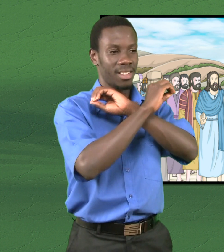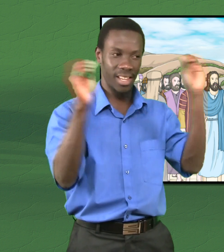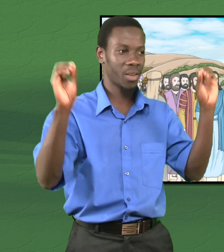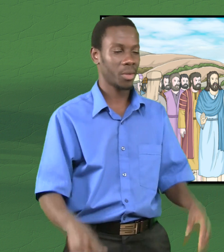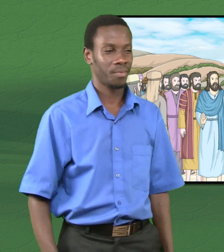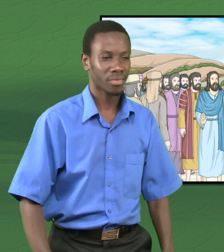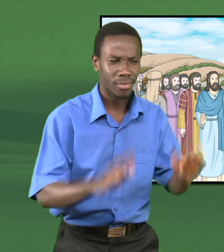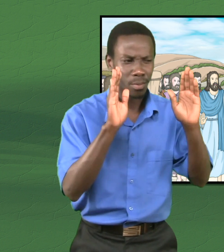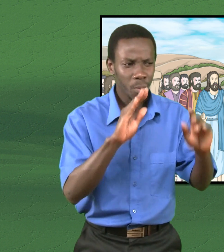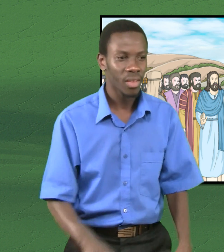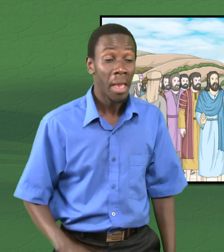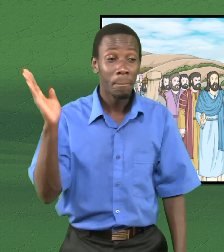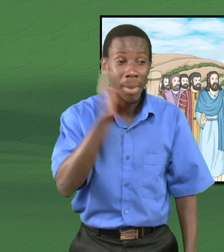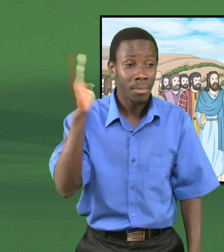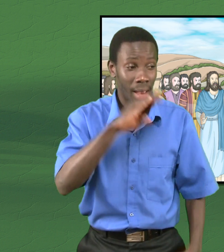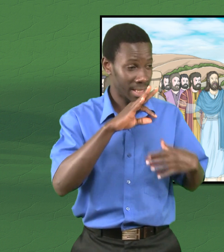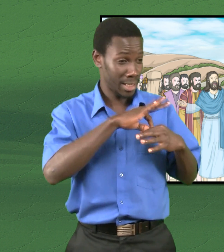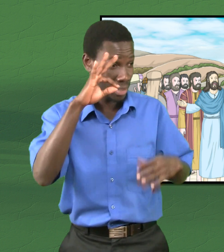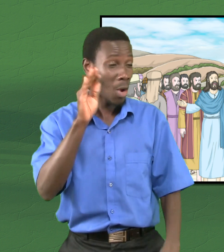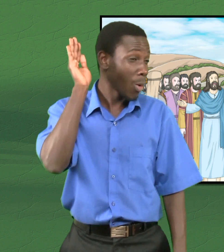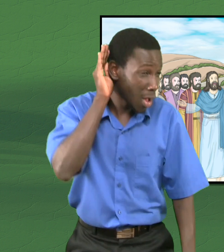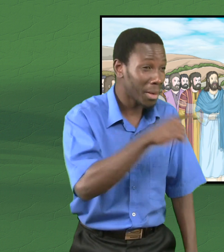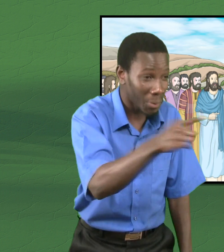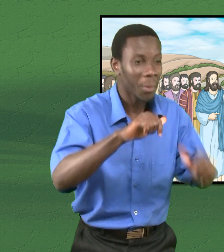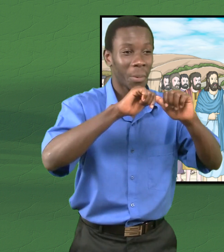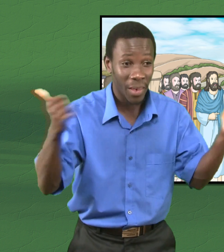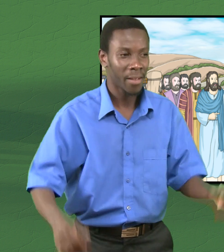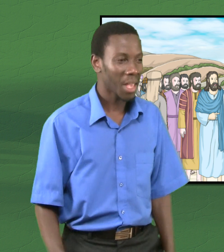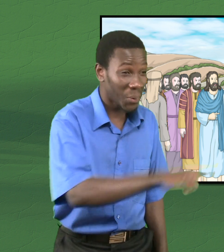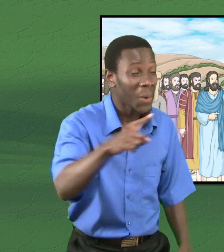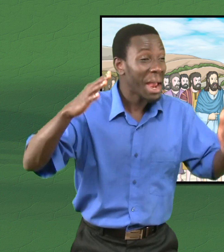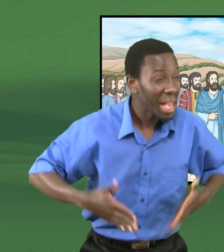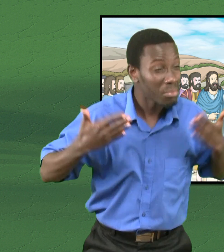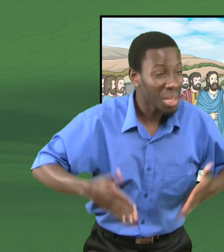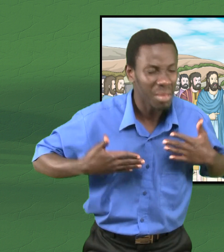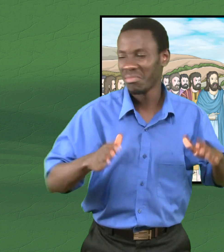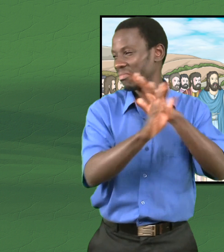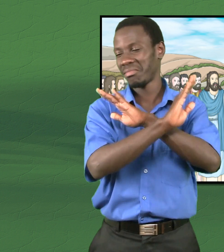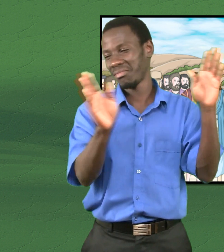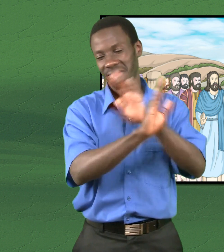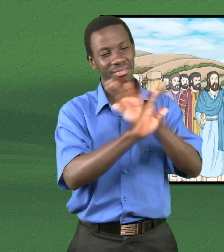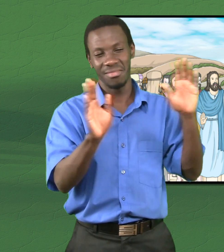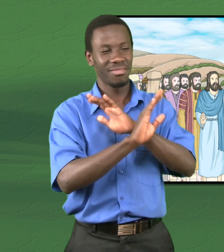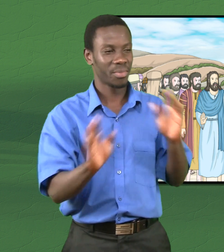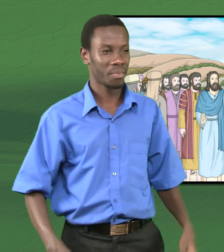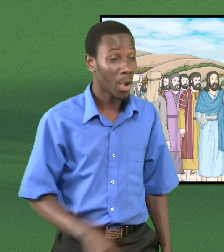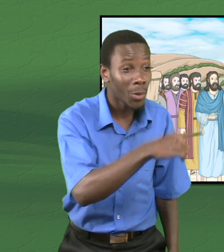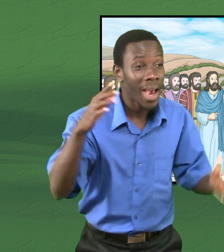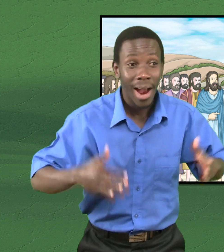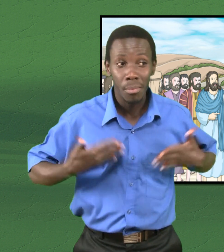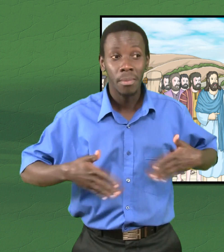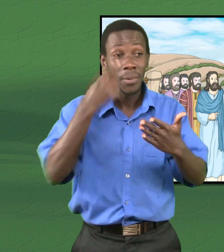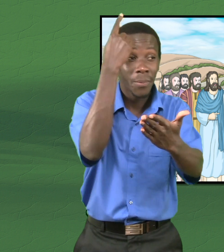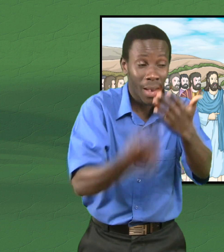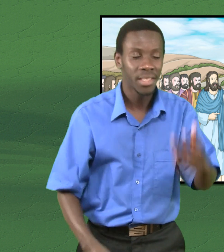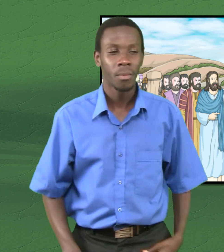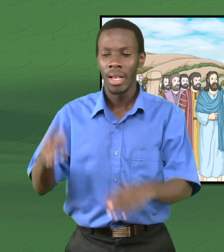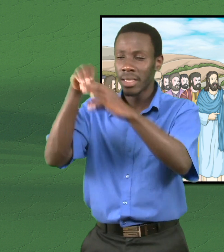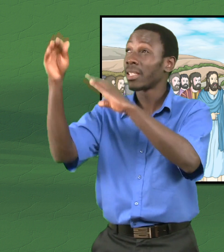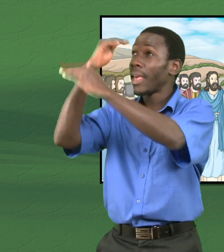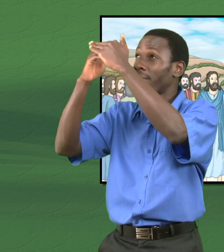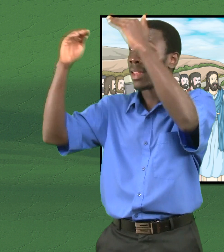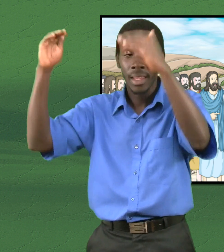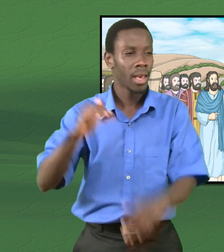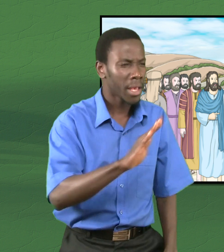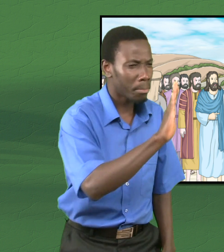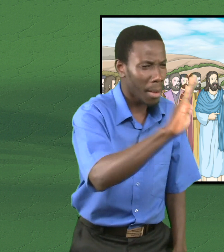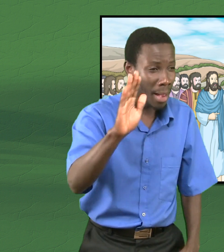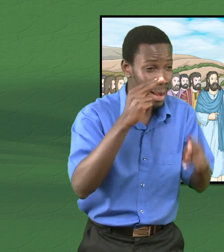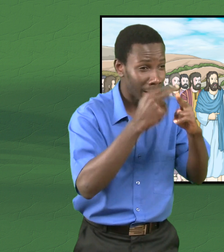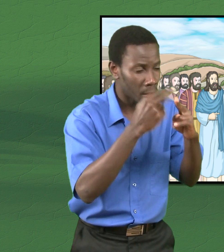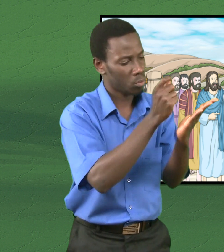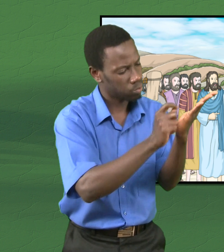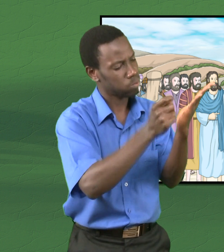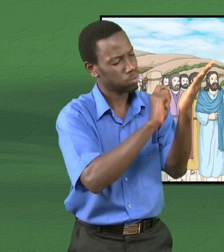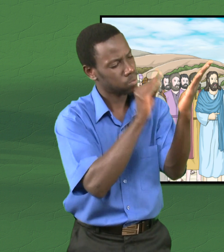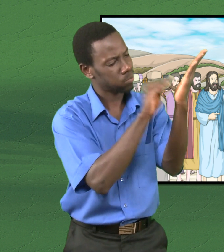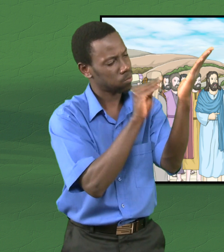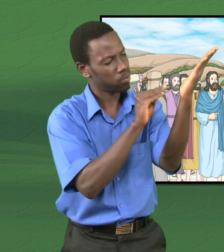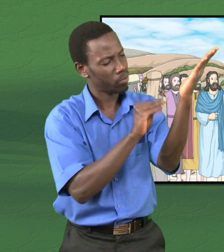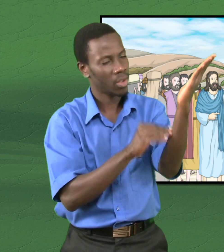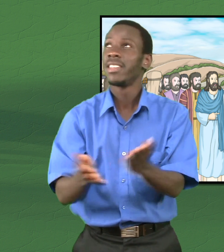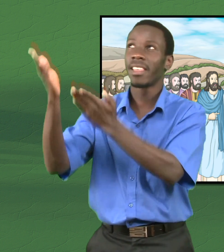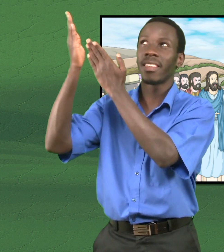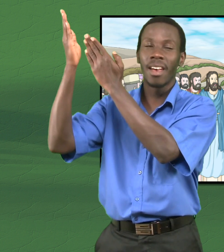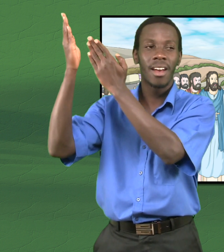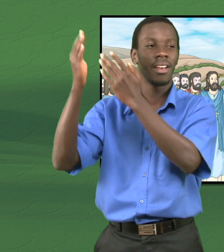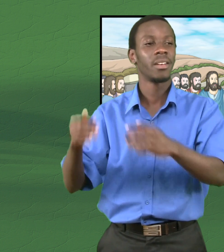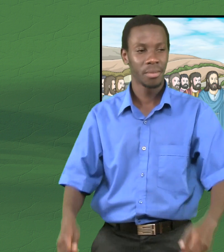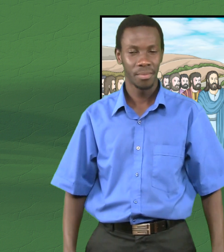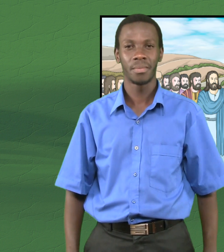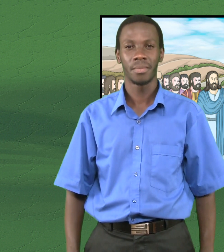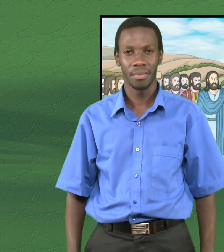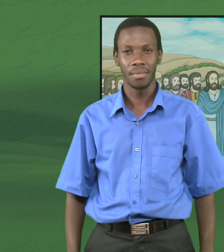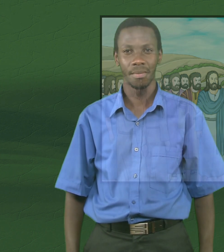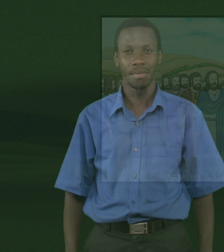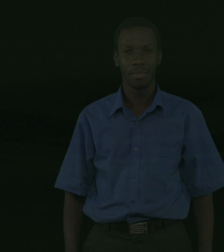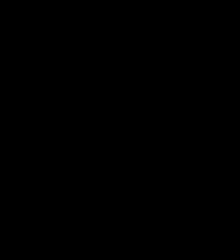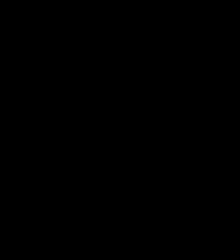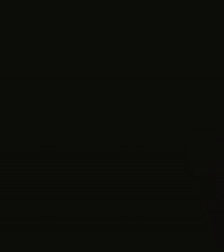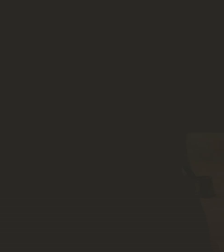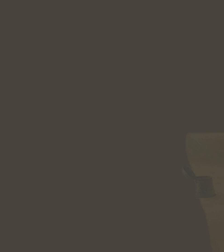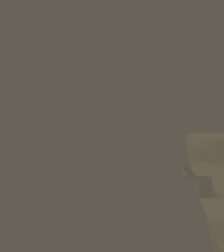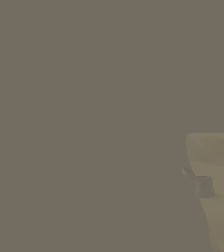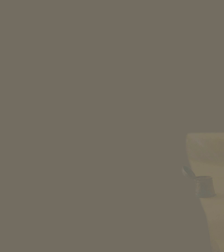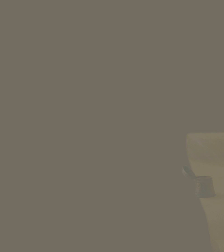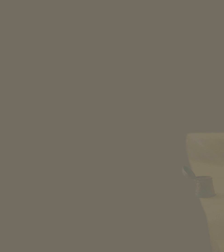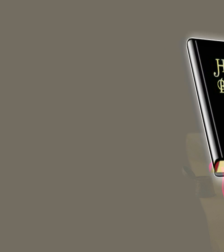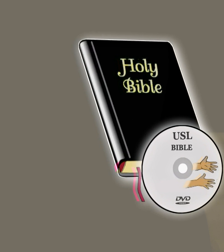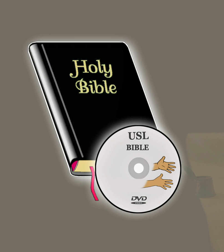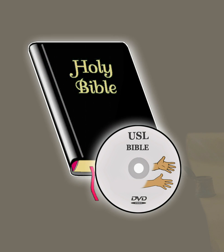Nevertheless, do not rejoice that the spirits submit to you, but rejoice that your names are written in heaven.”